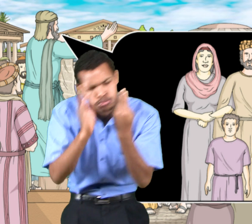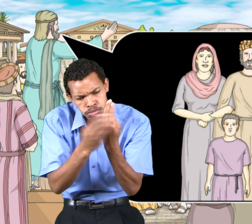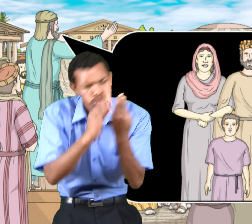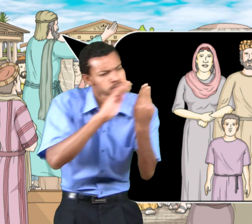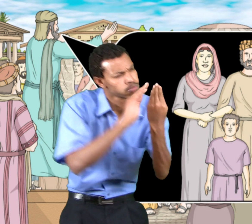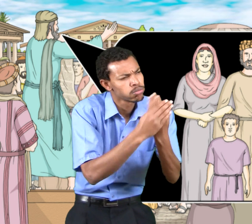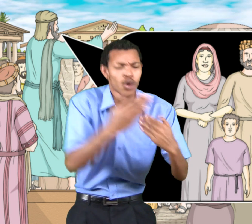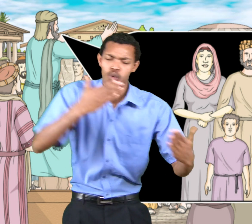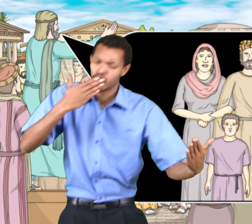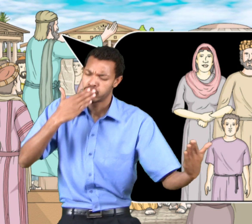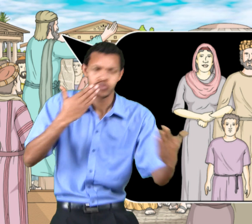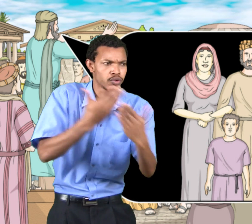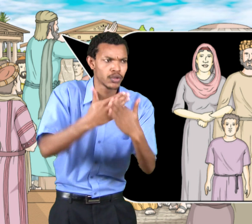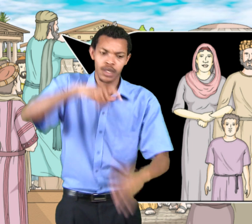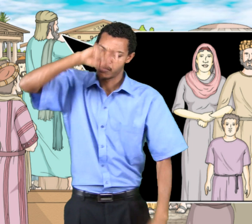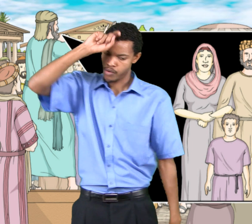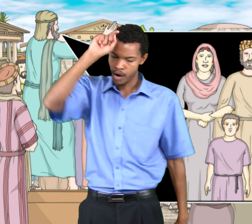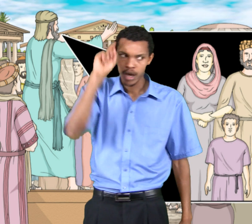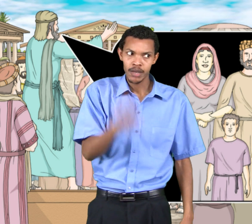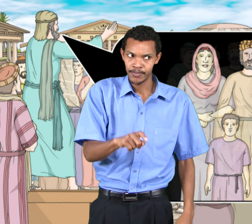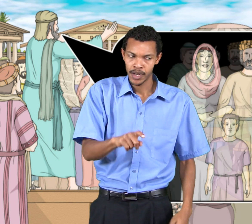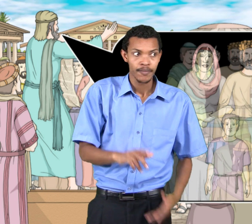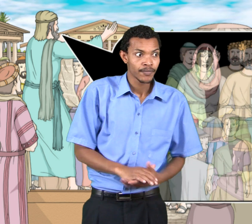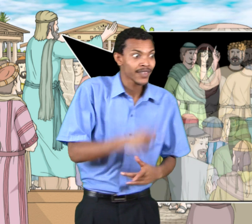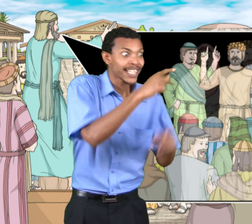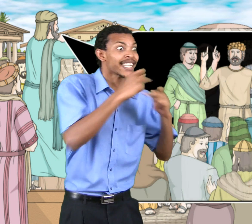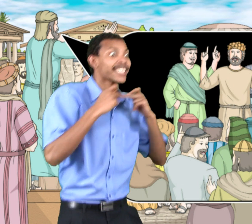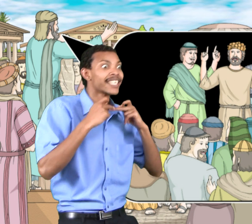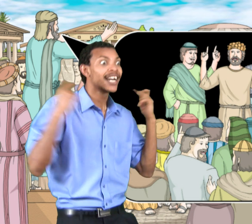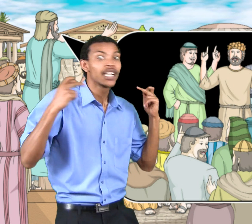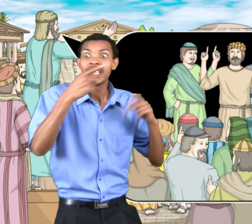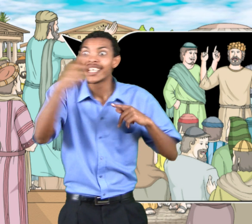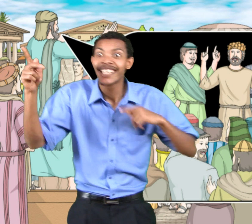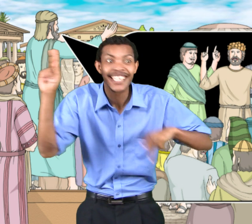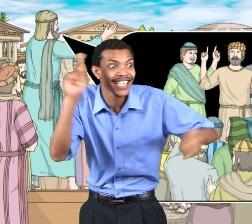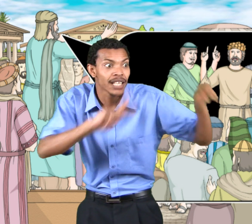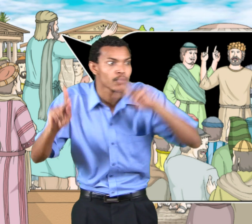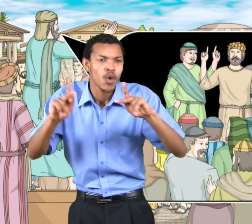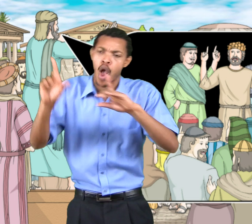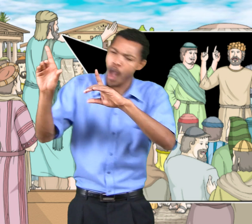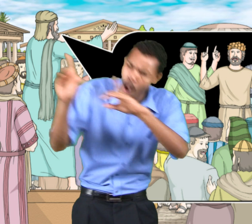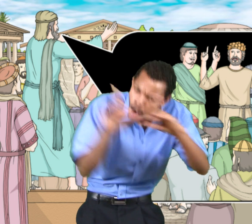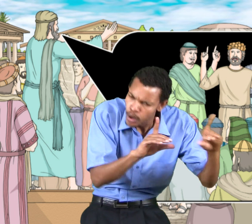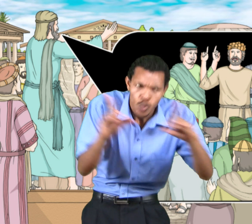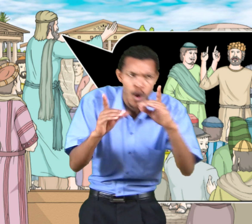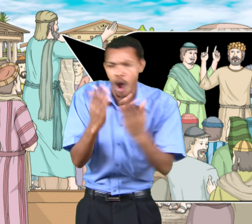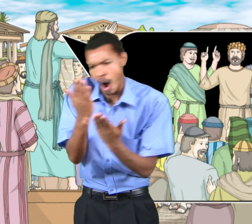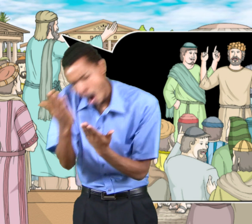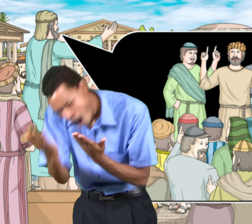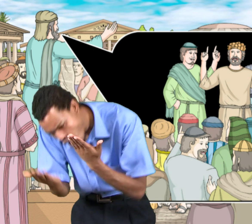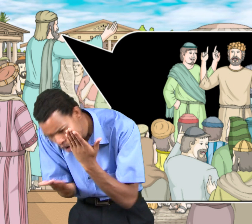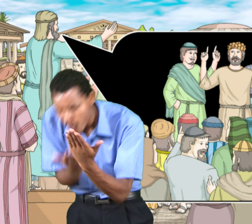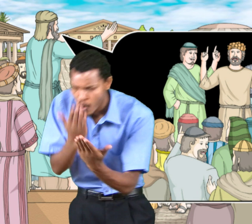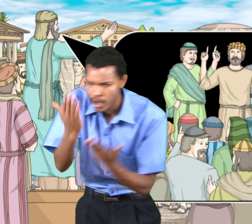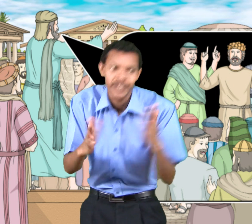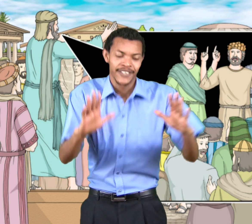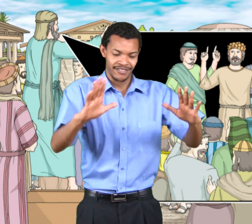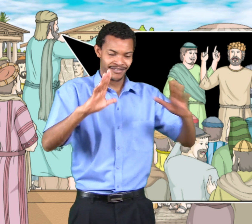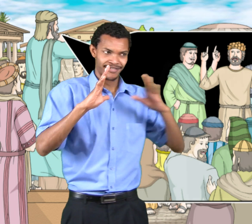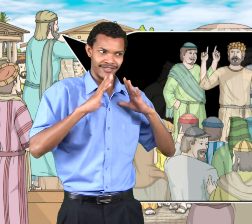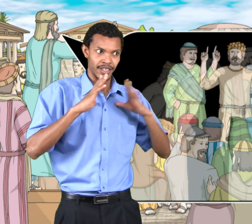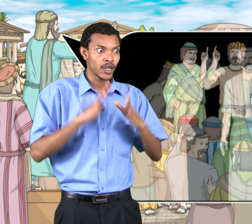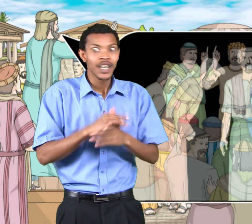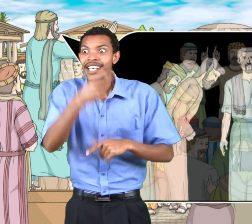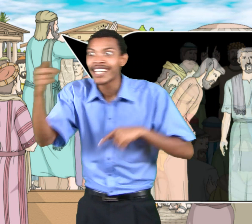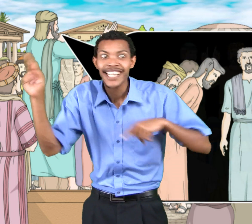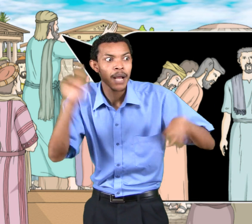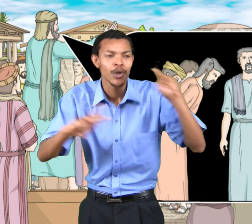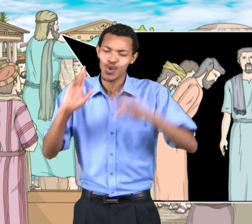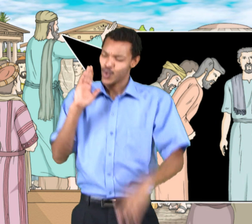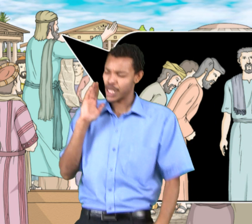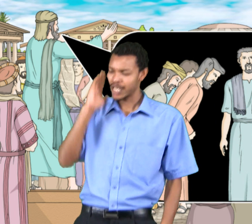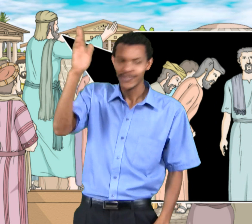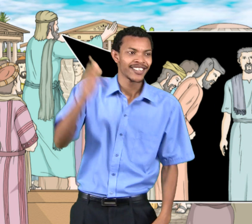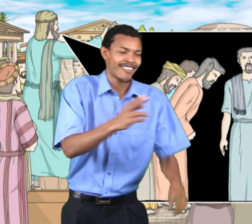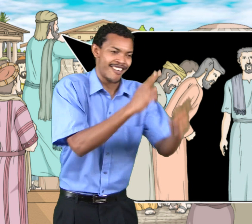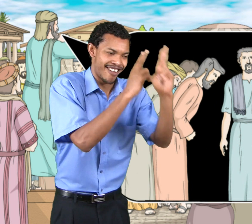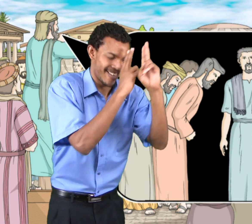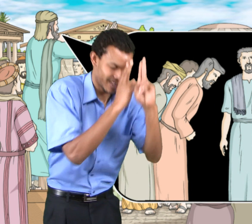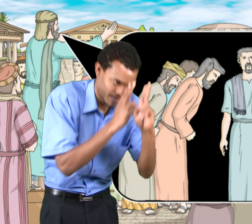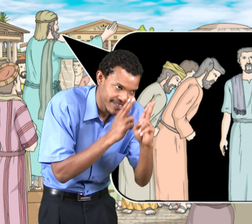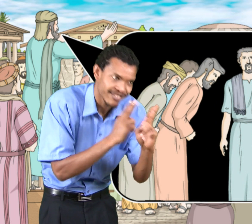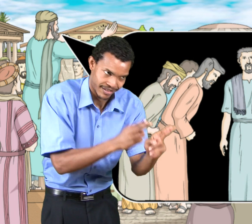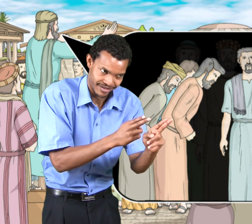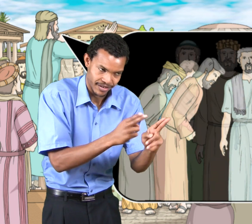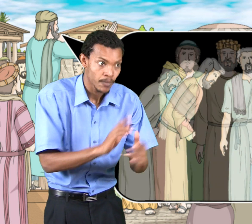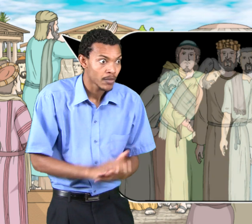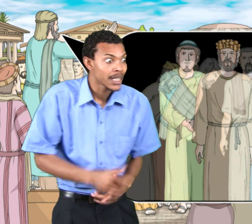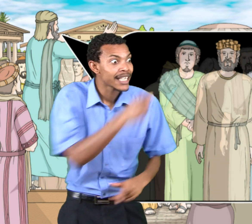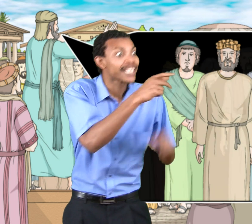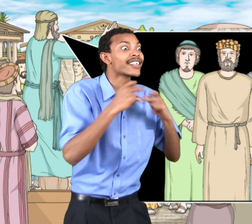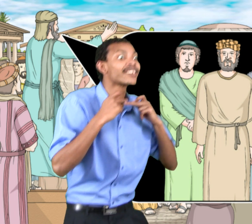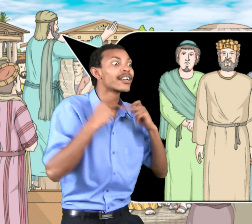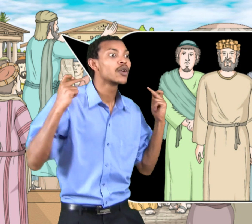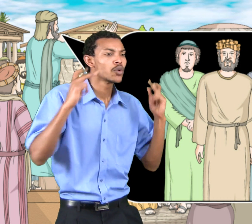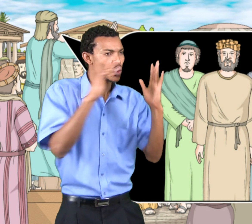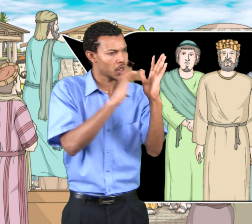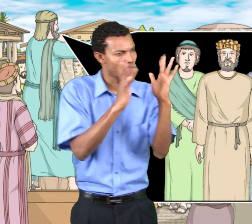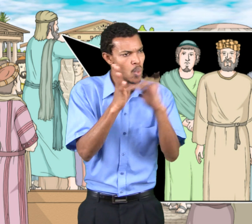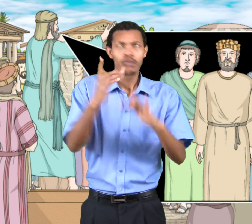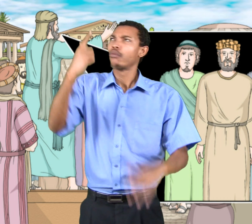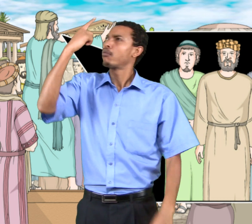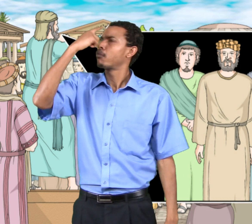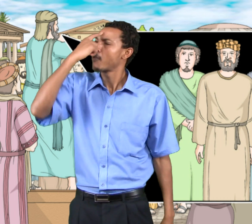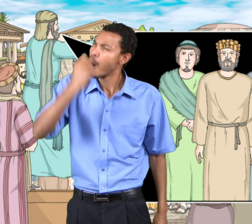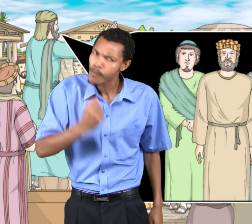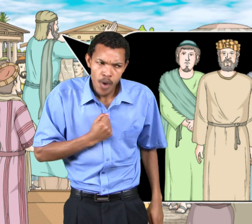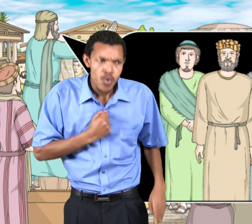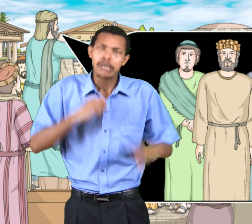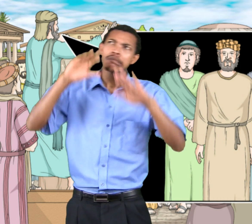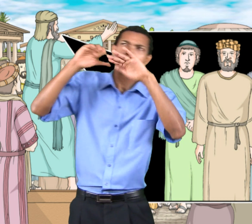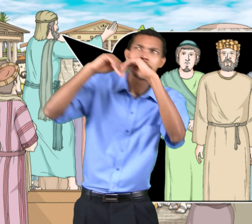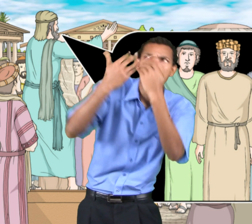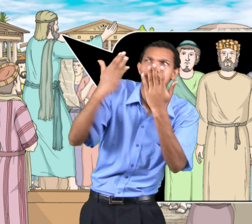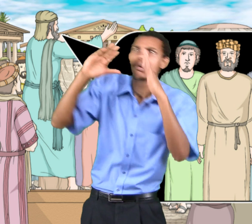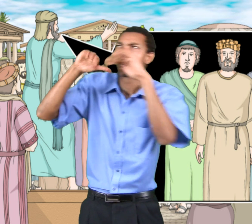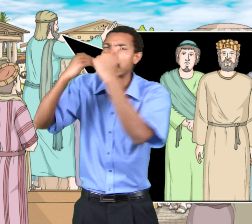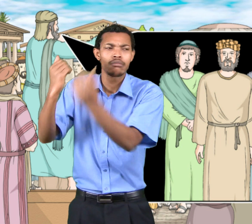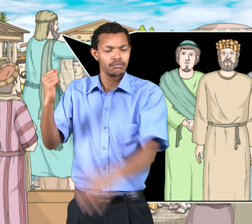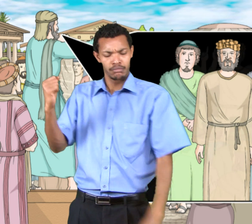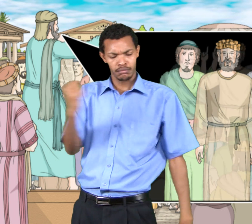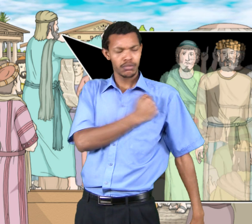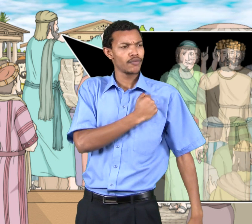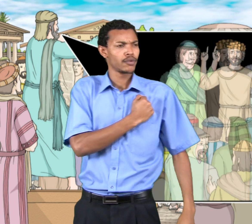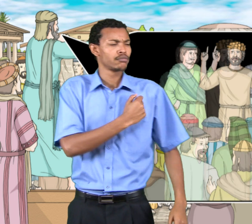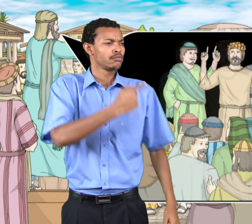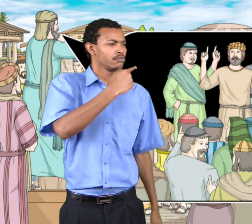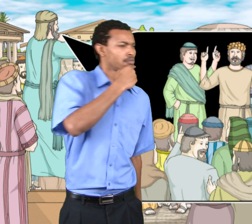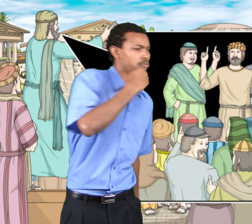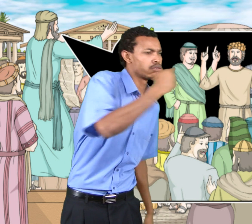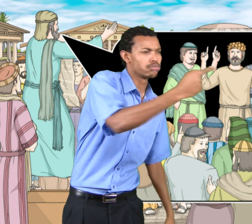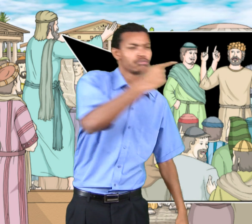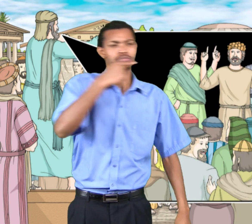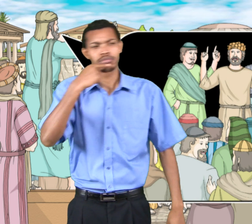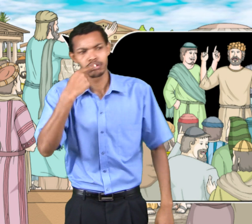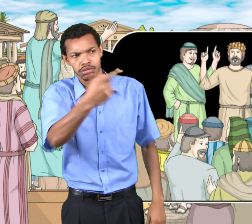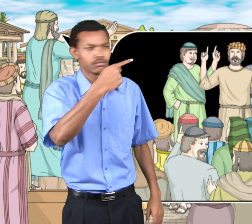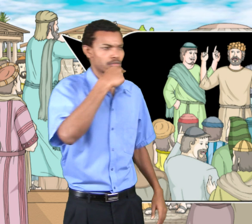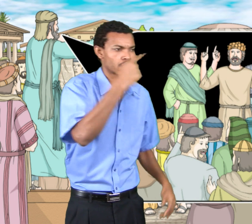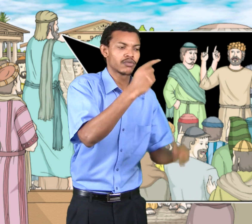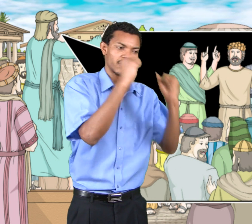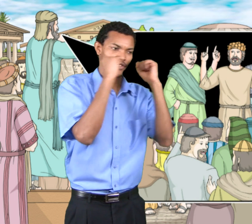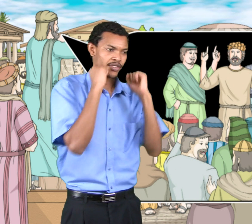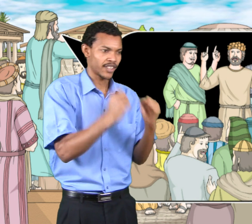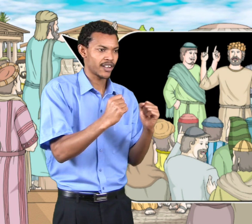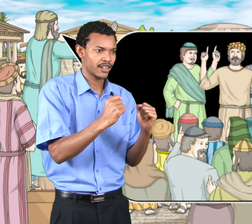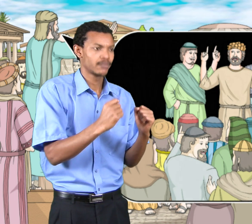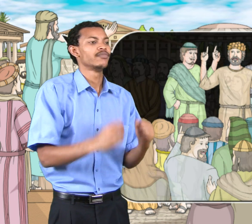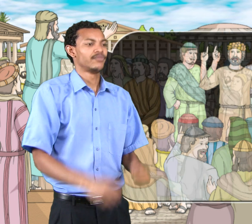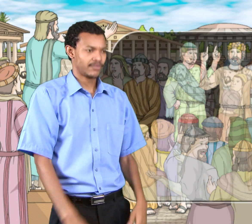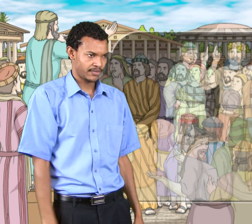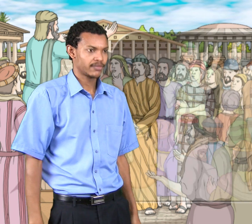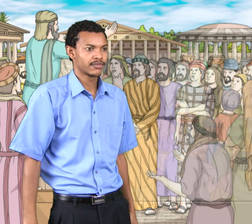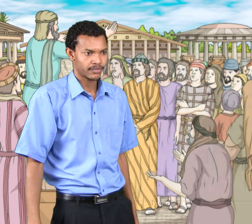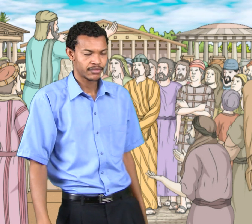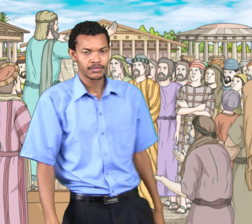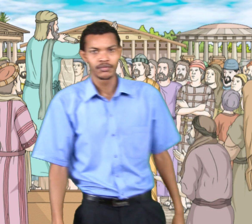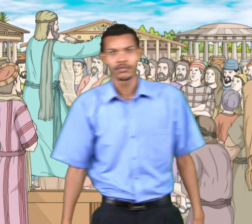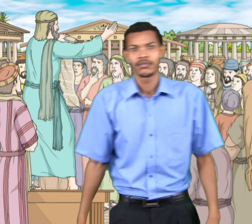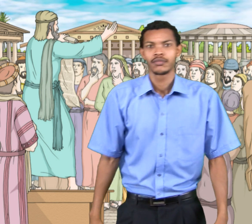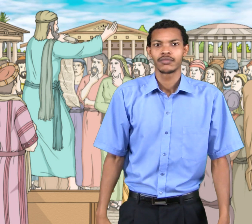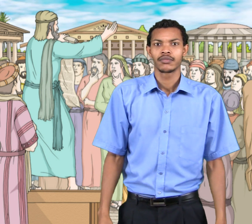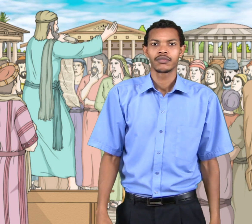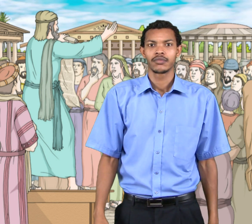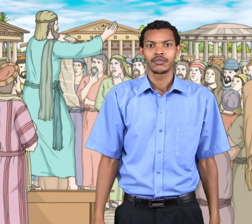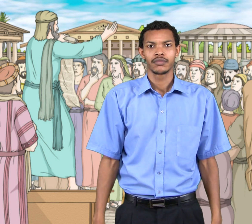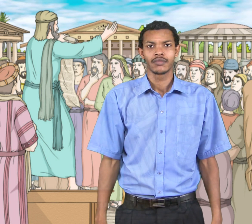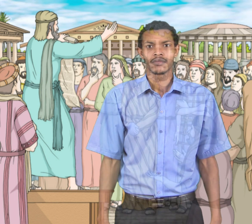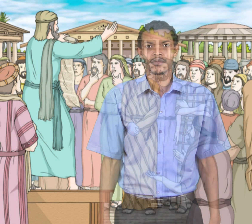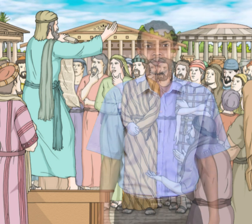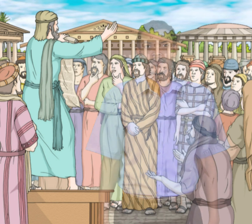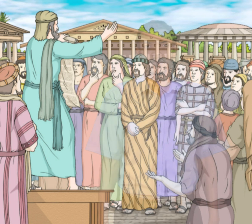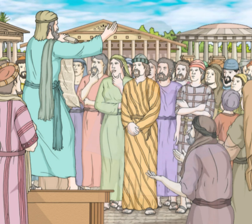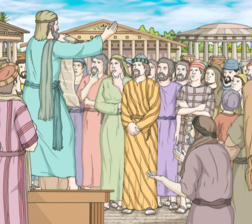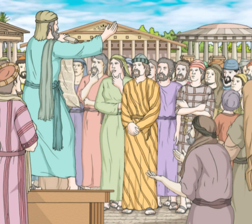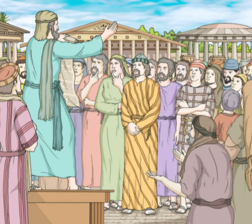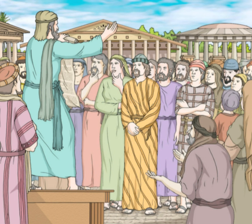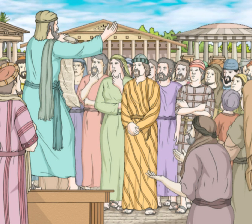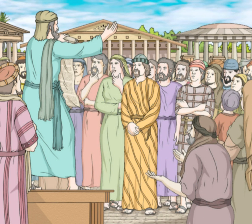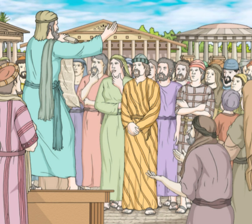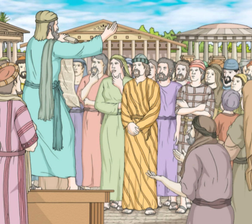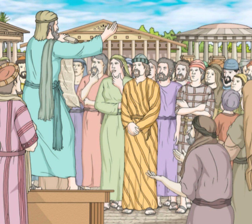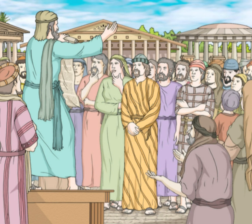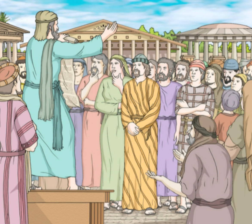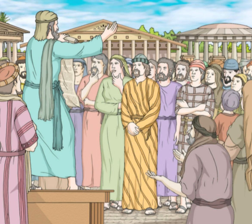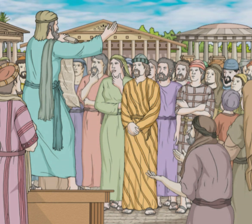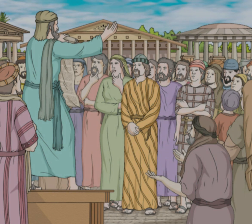For those who have served well as deacons acquire for themselves a high standing and great confidence in the faith that is in Christ Jesus.